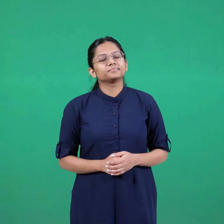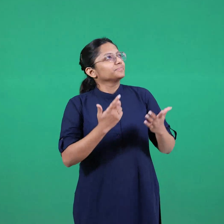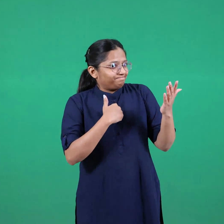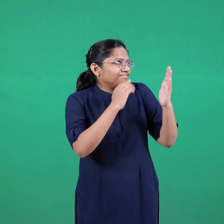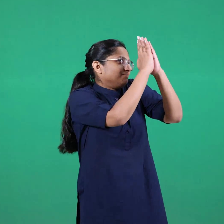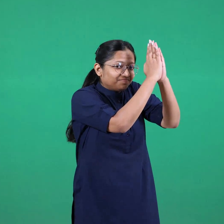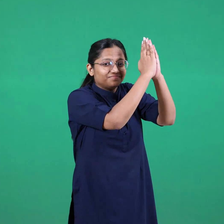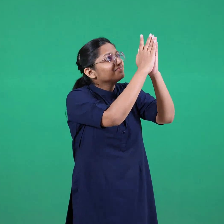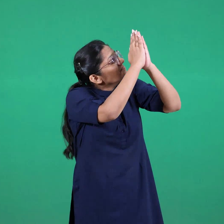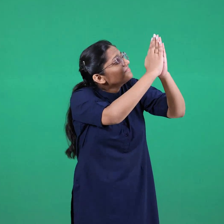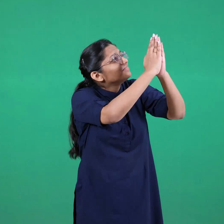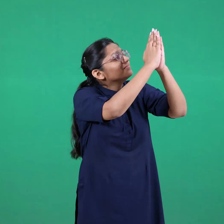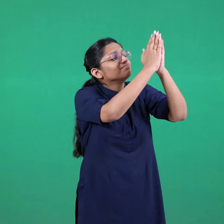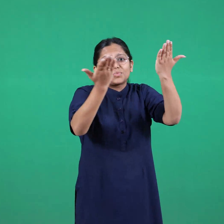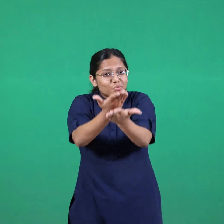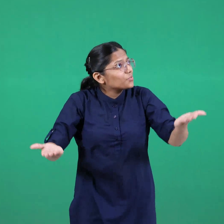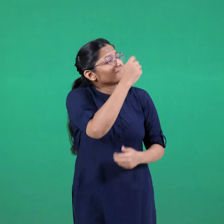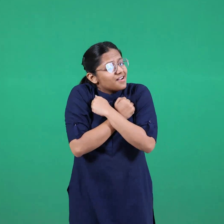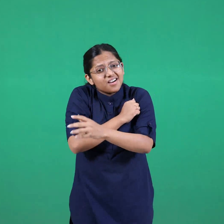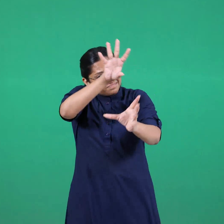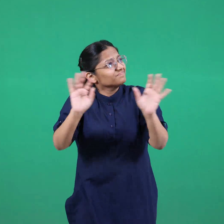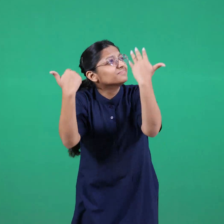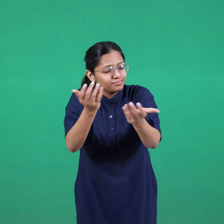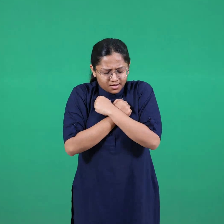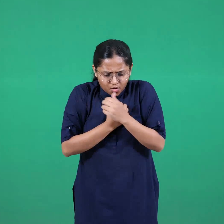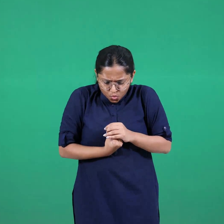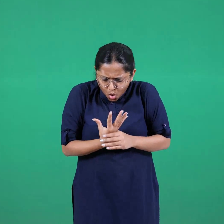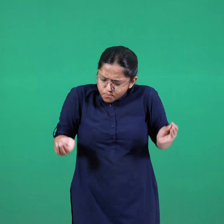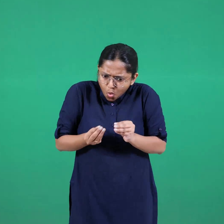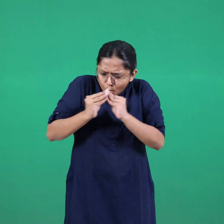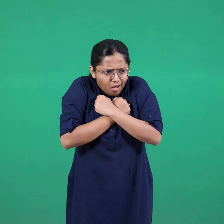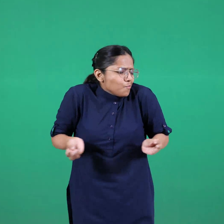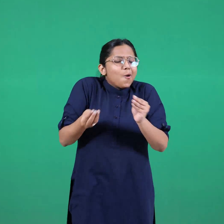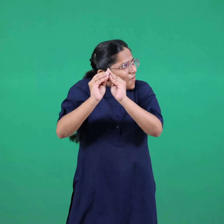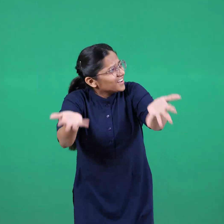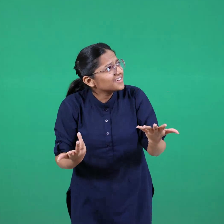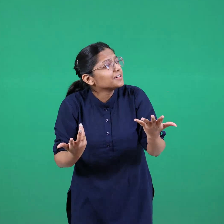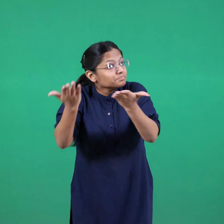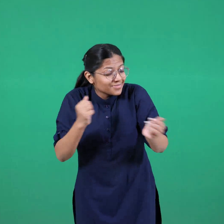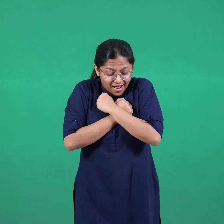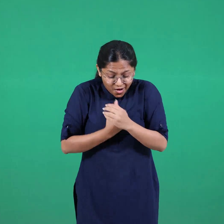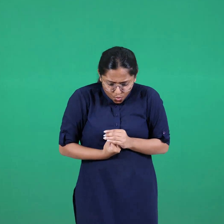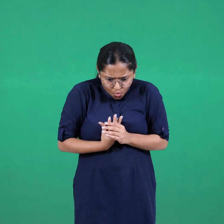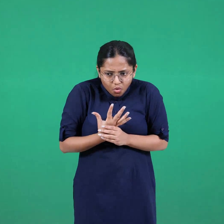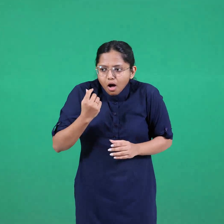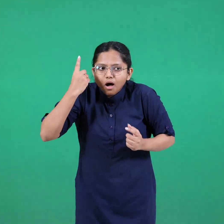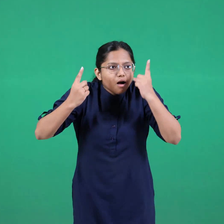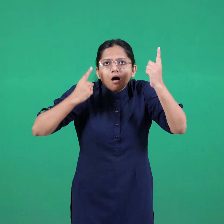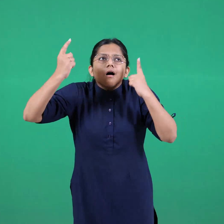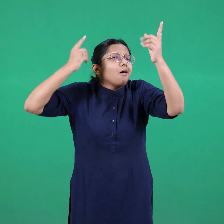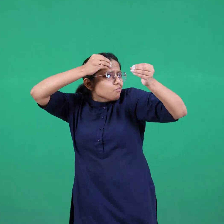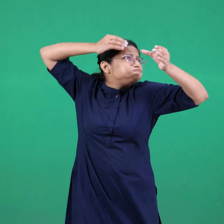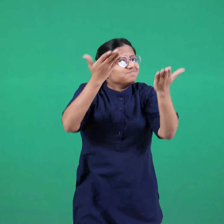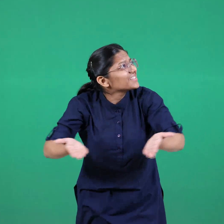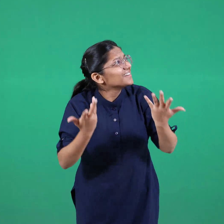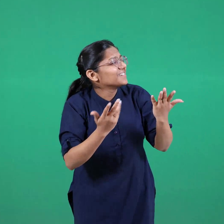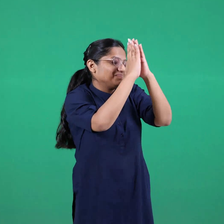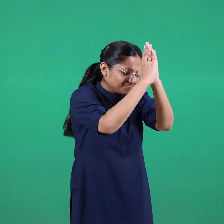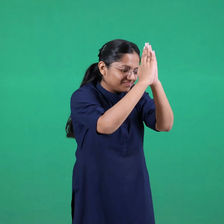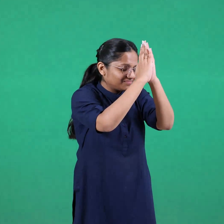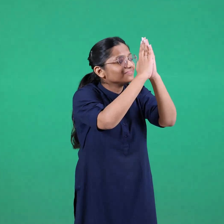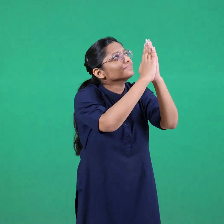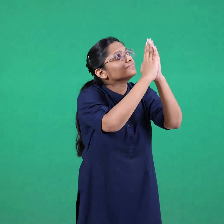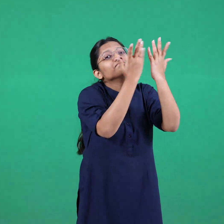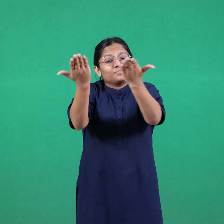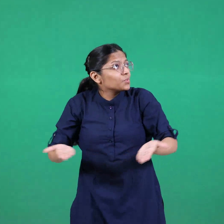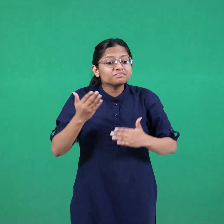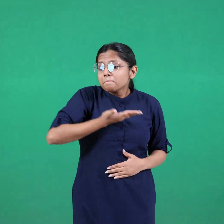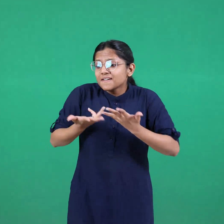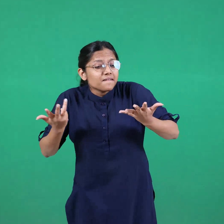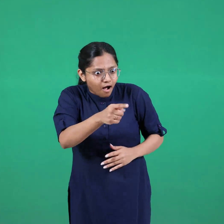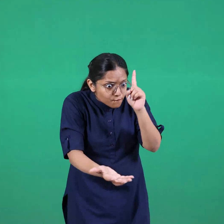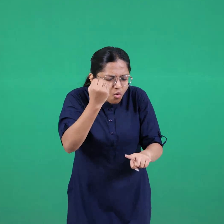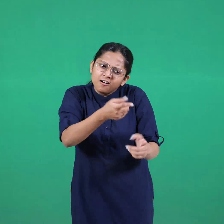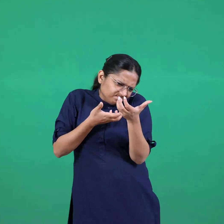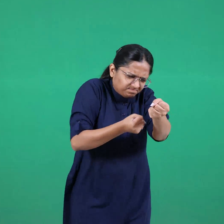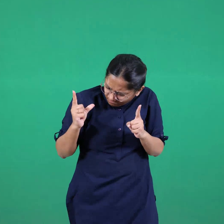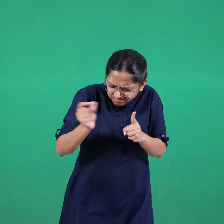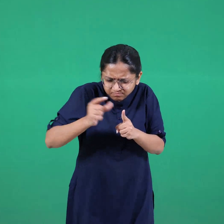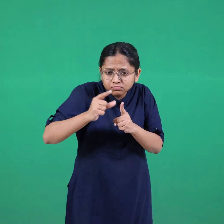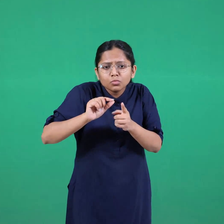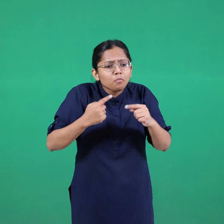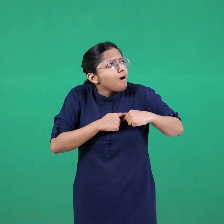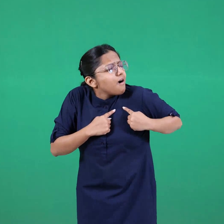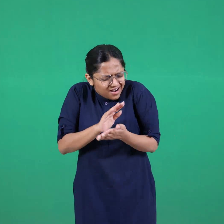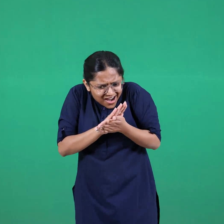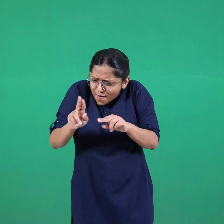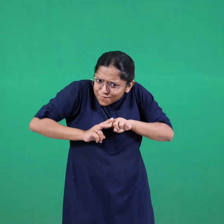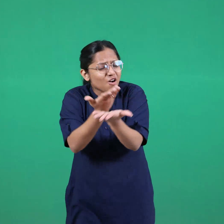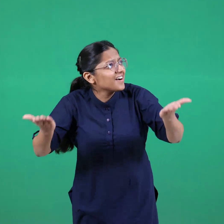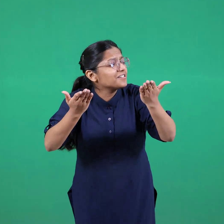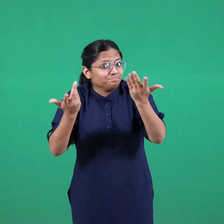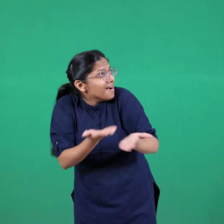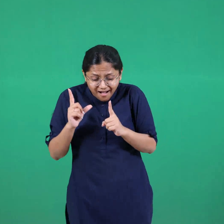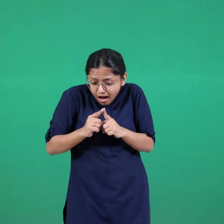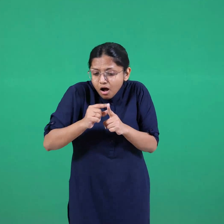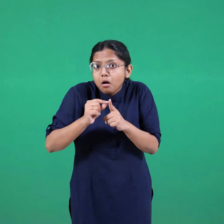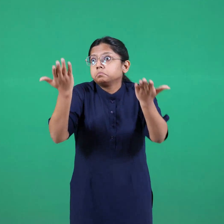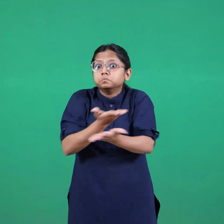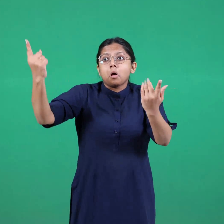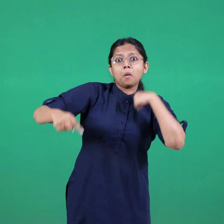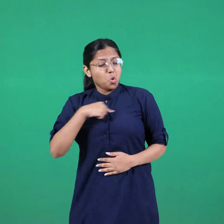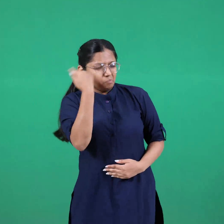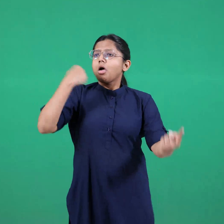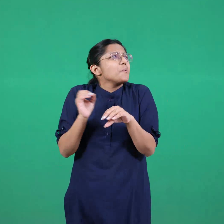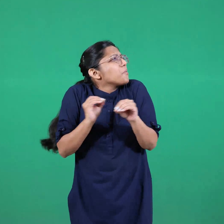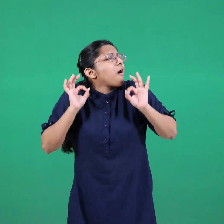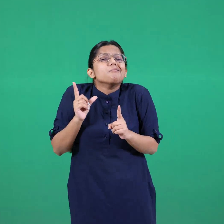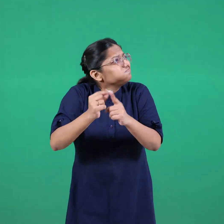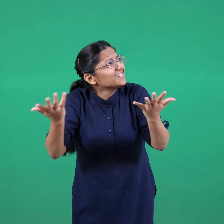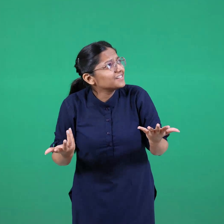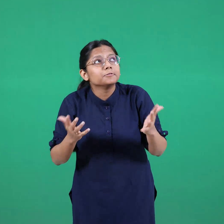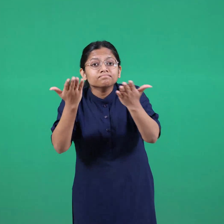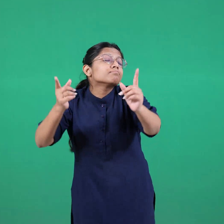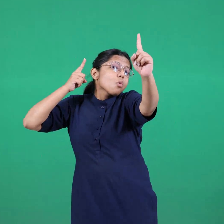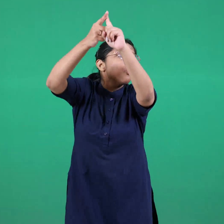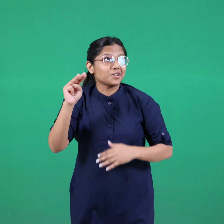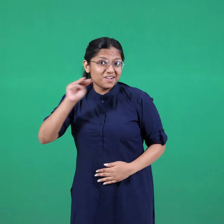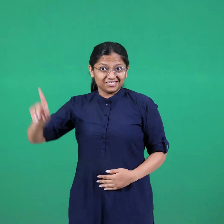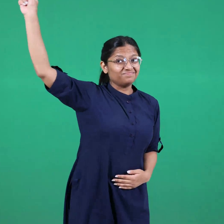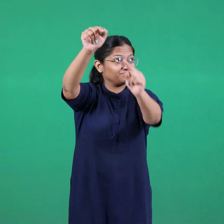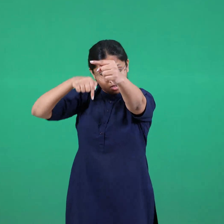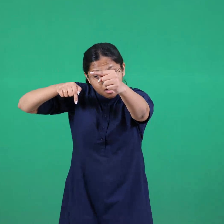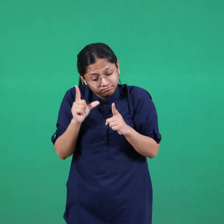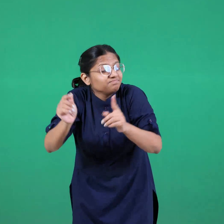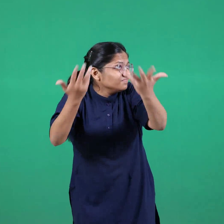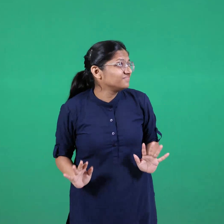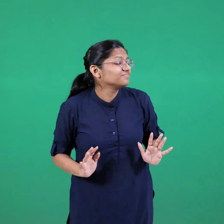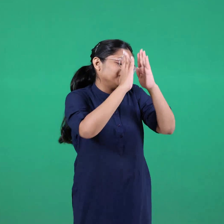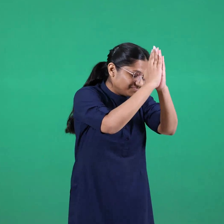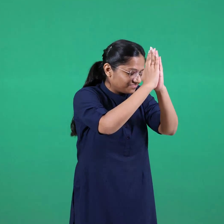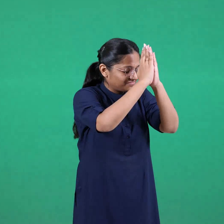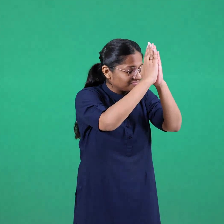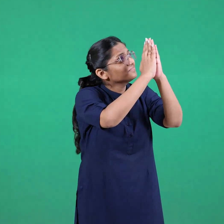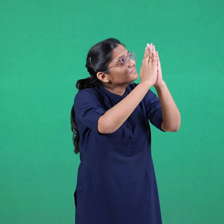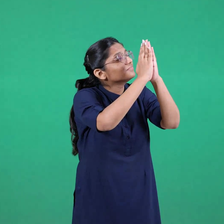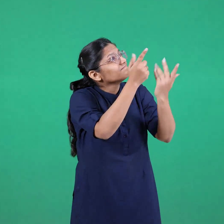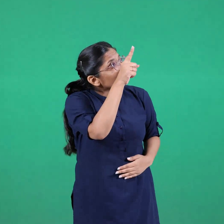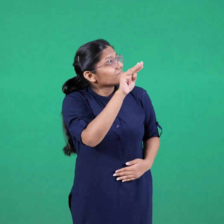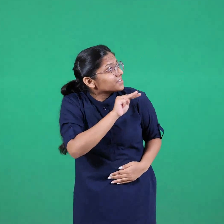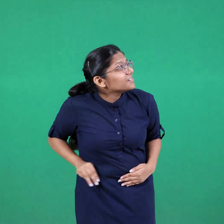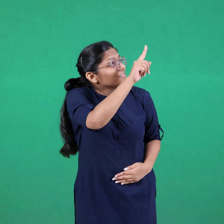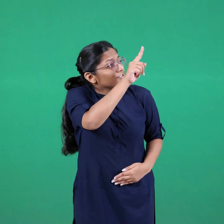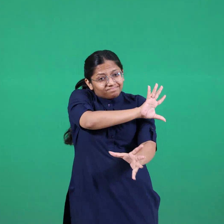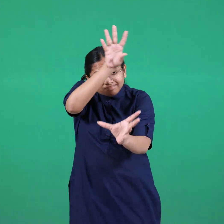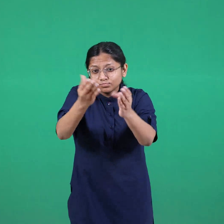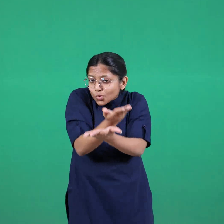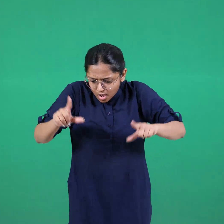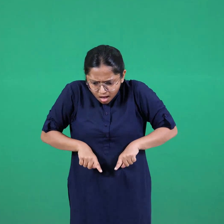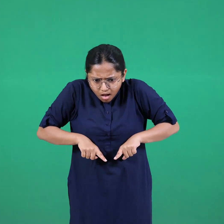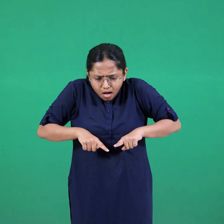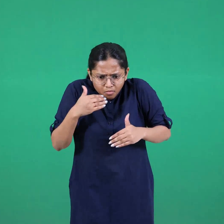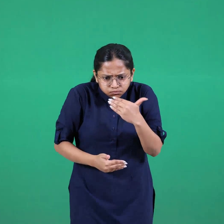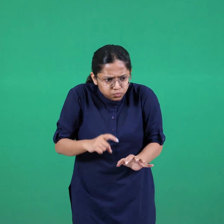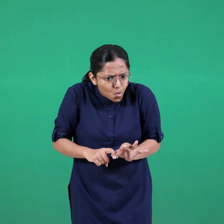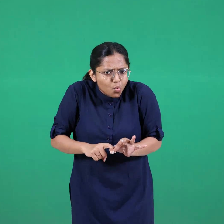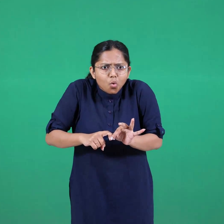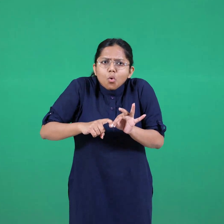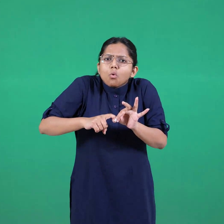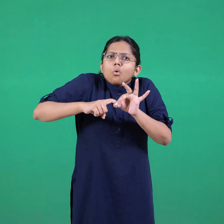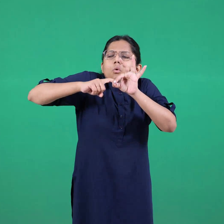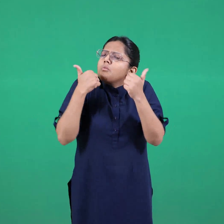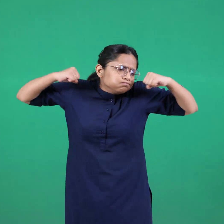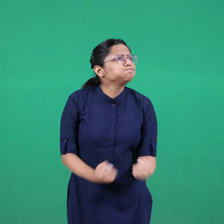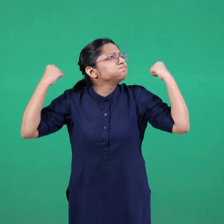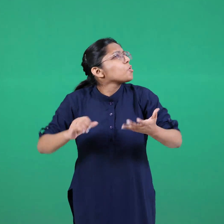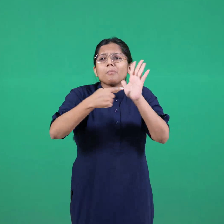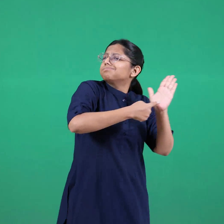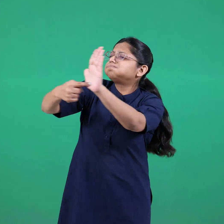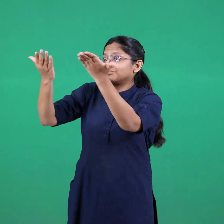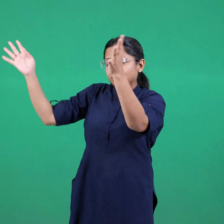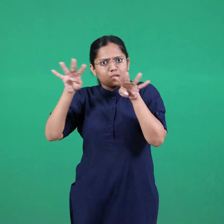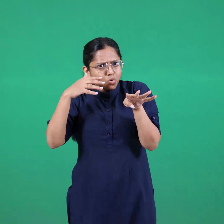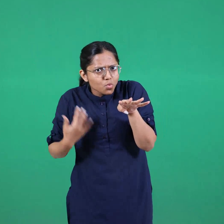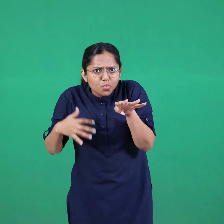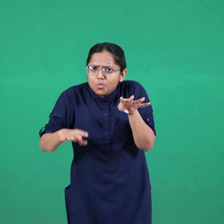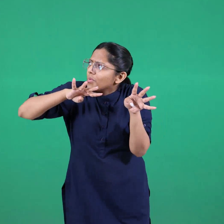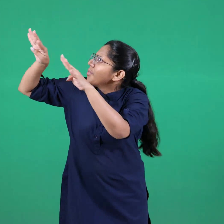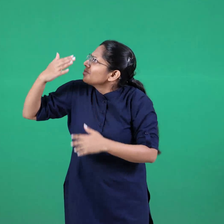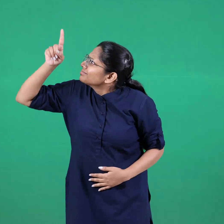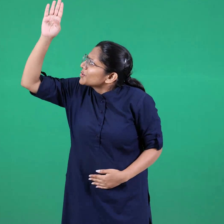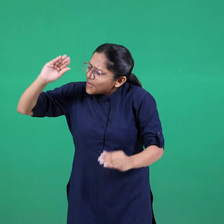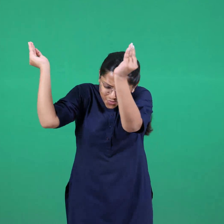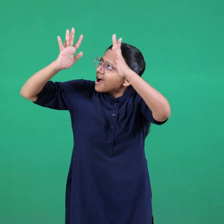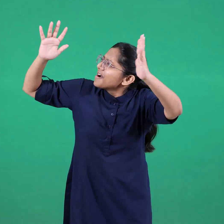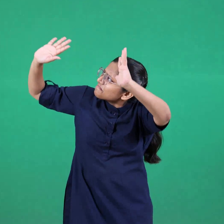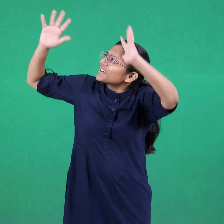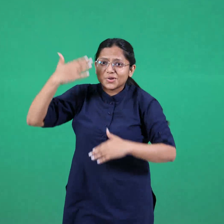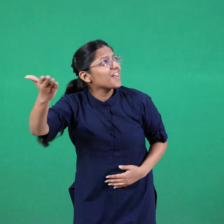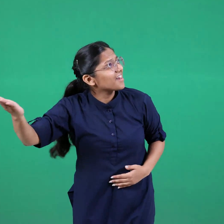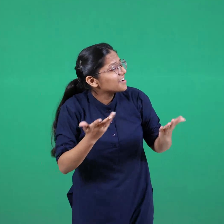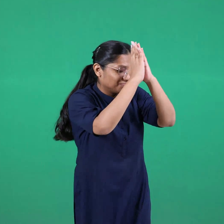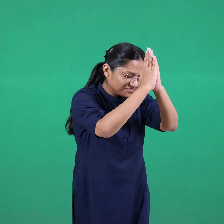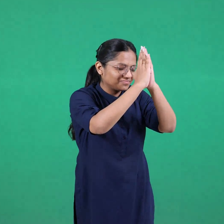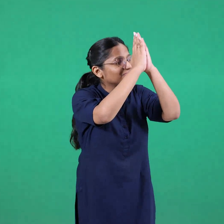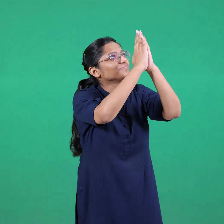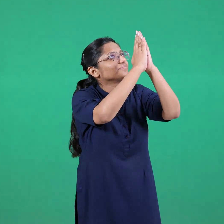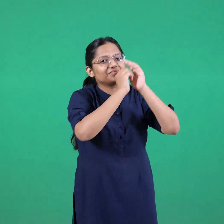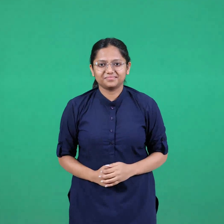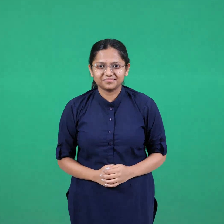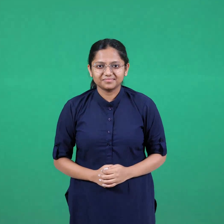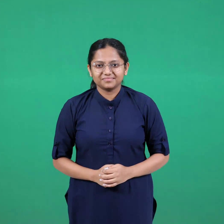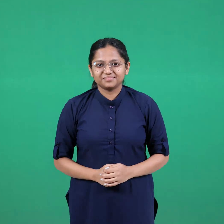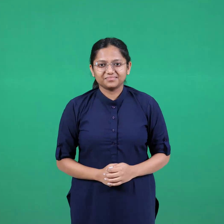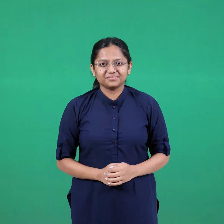And this is my prayer: that your love may abound more and more in knowledge and depth of insight, so that you may be able to test and prove what is best and may be pure and blameless for the day of Christ, filled with the fruit of righteousness that comes through Jesus Christ, to the glory and praise of God.